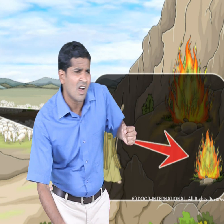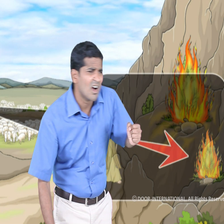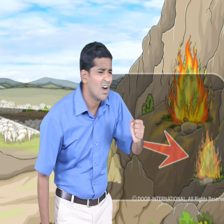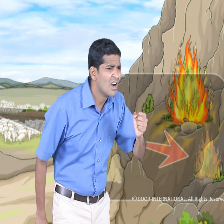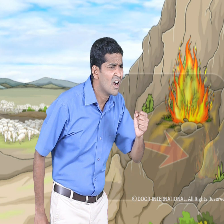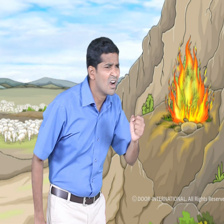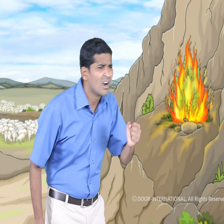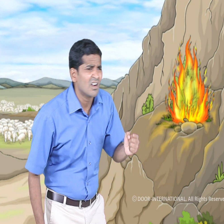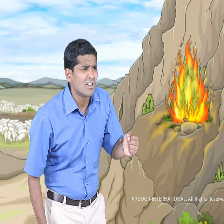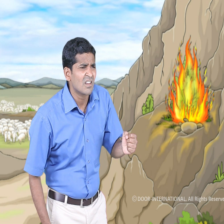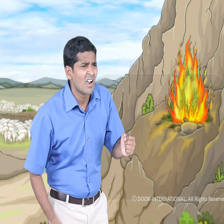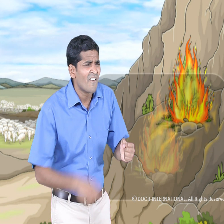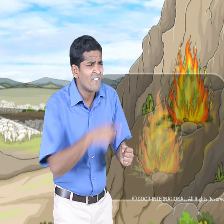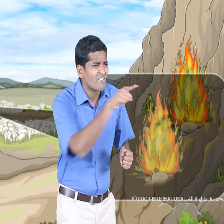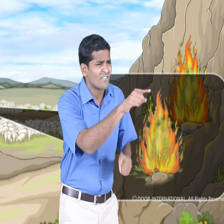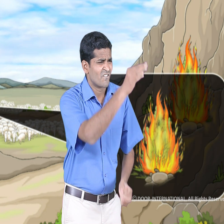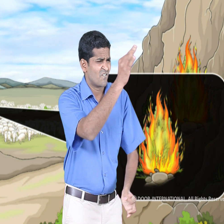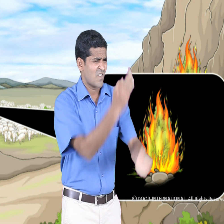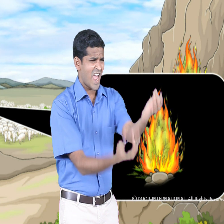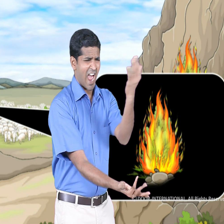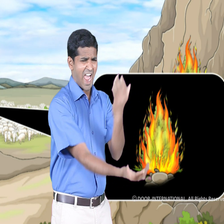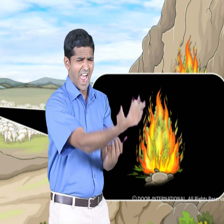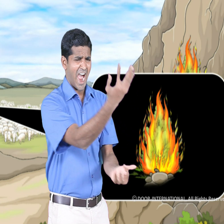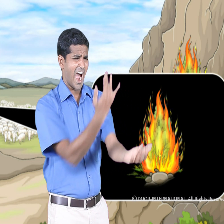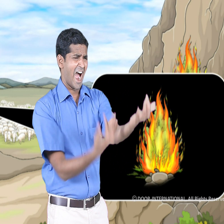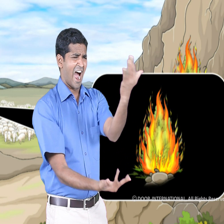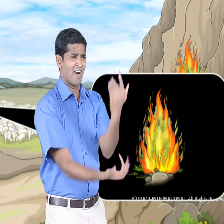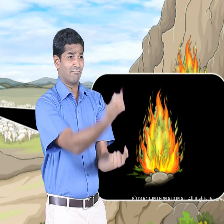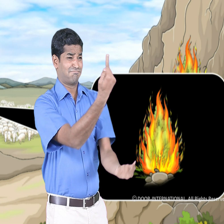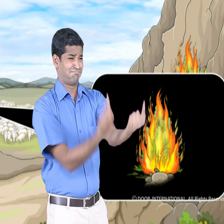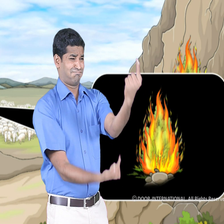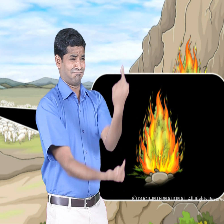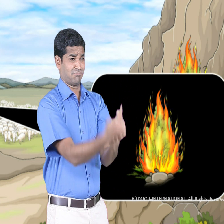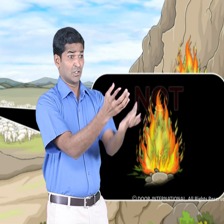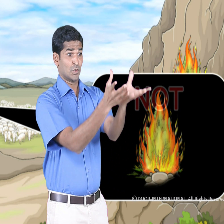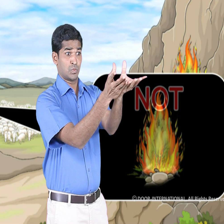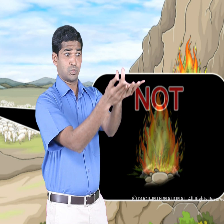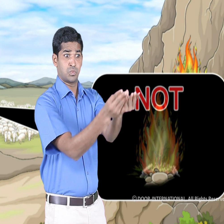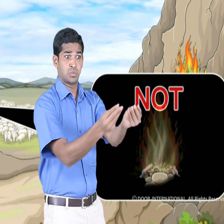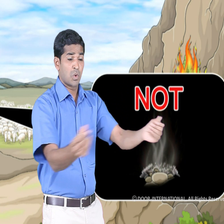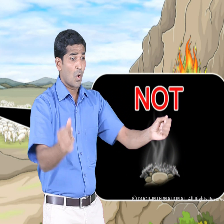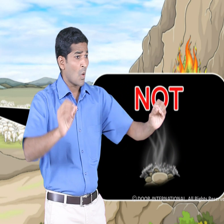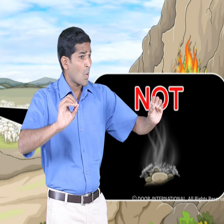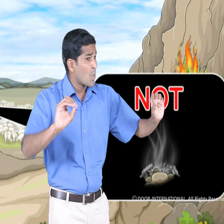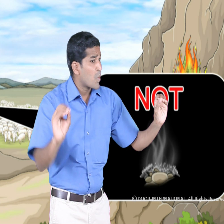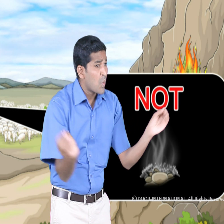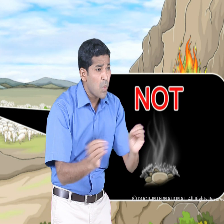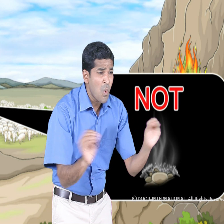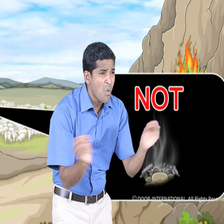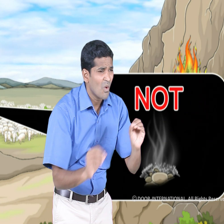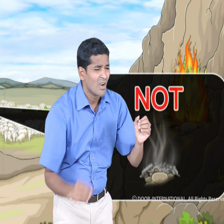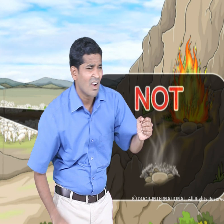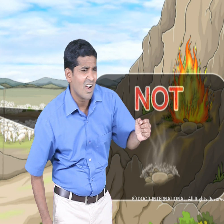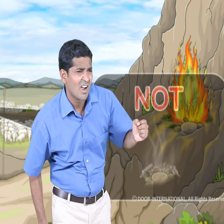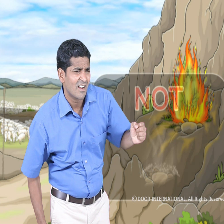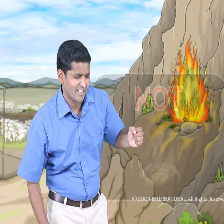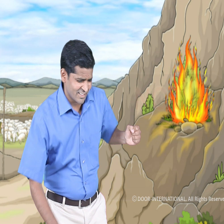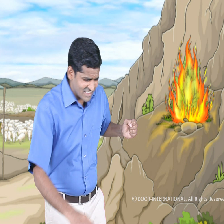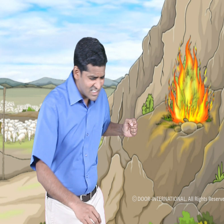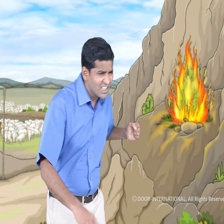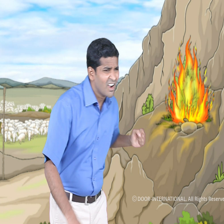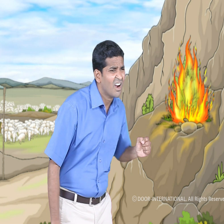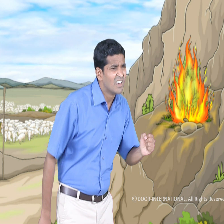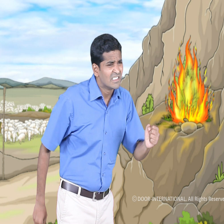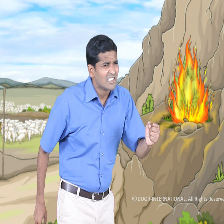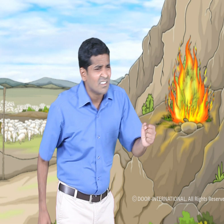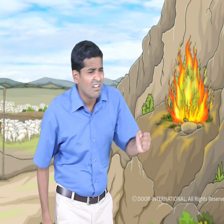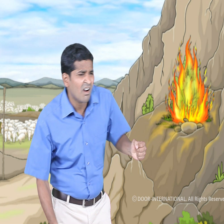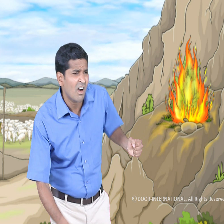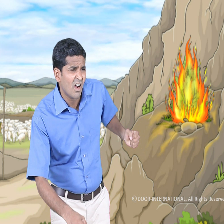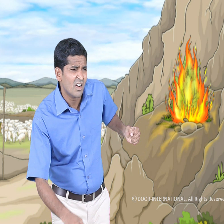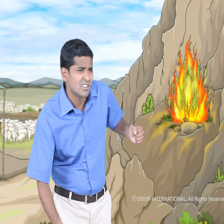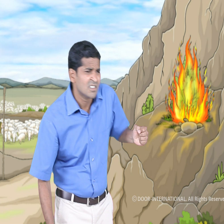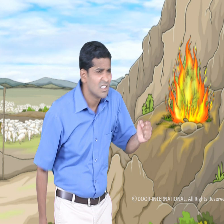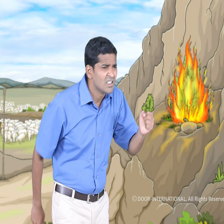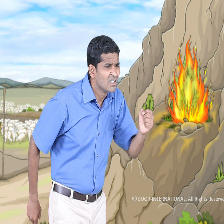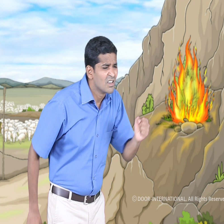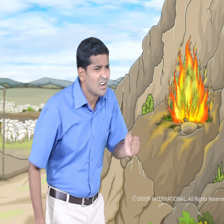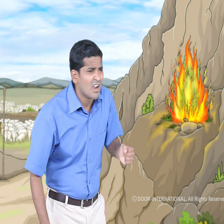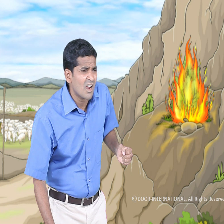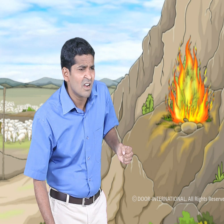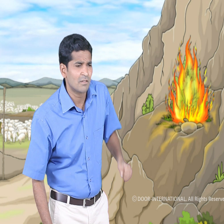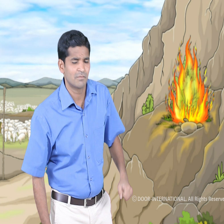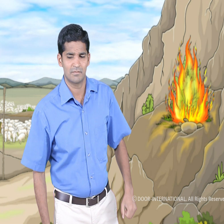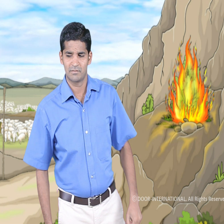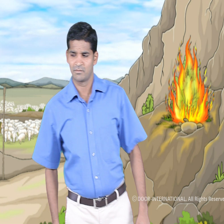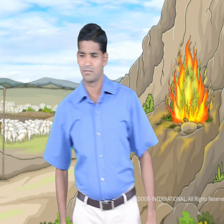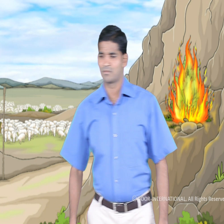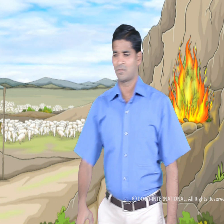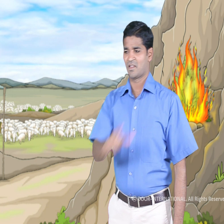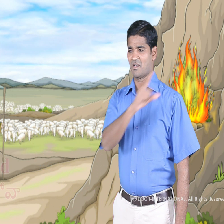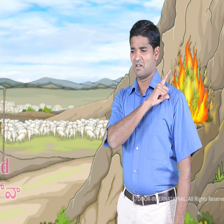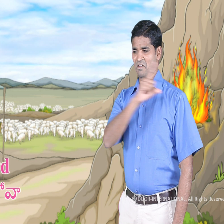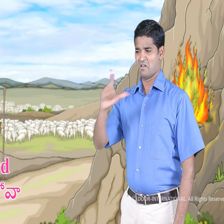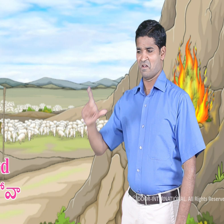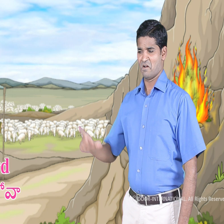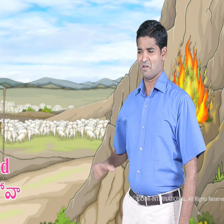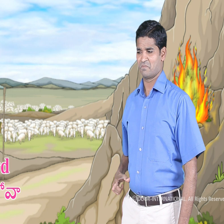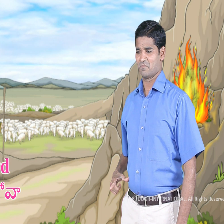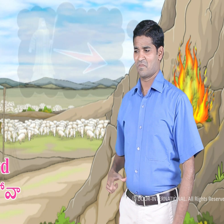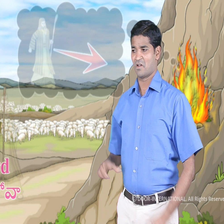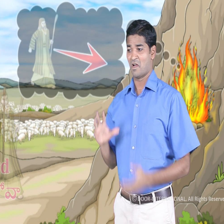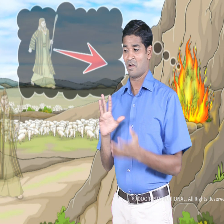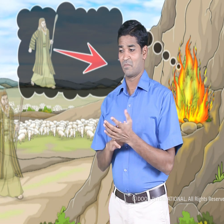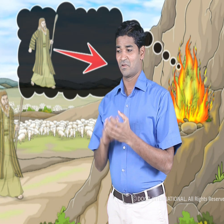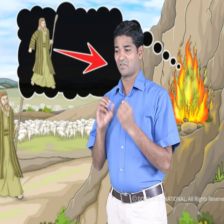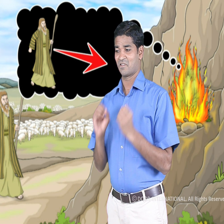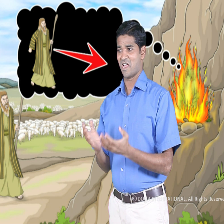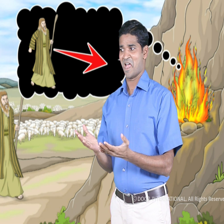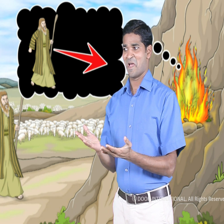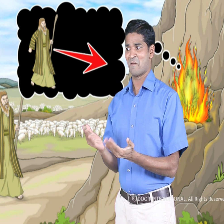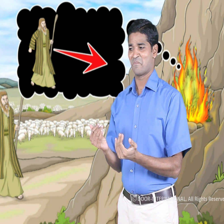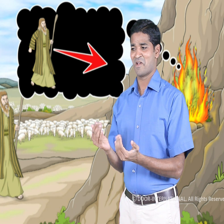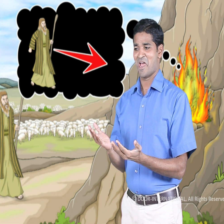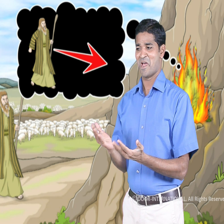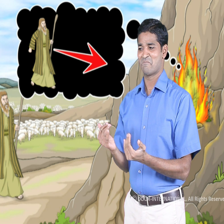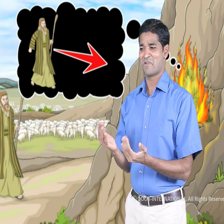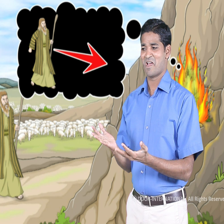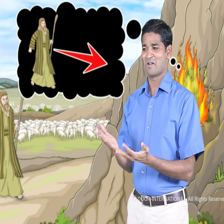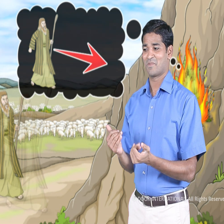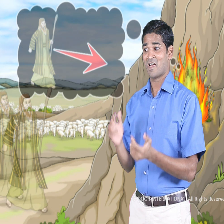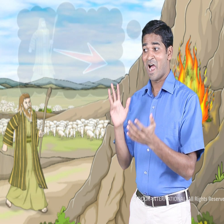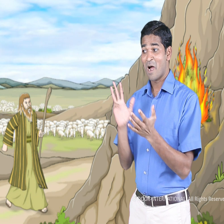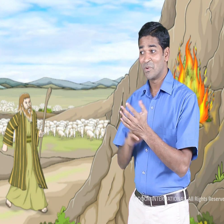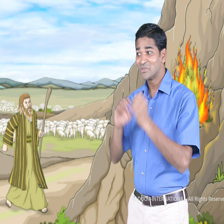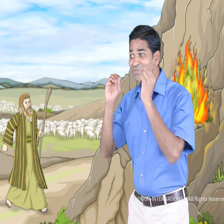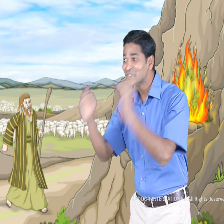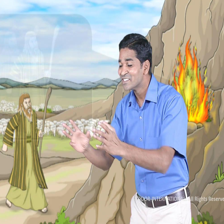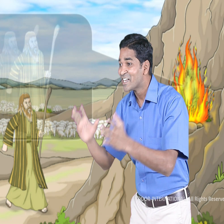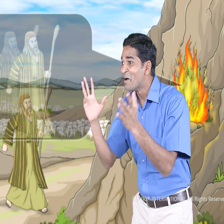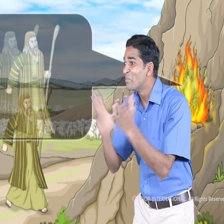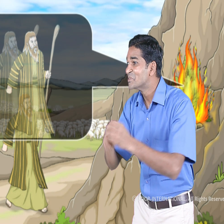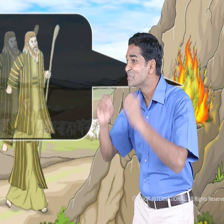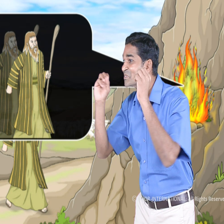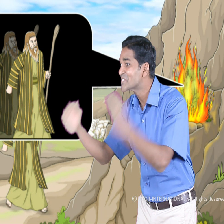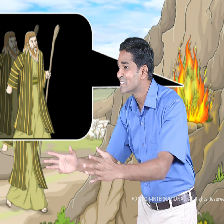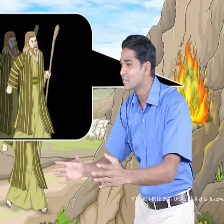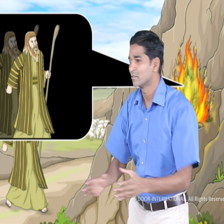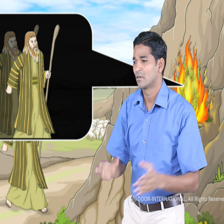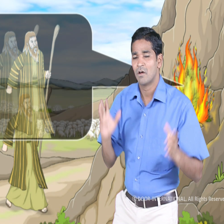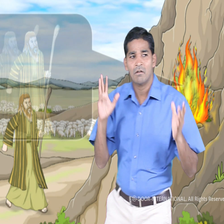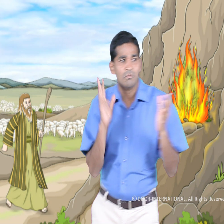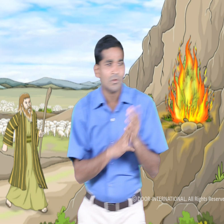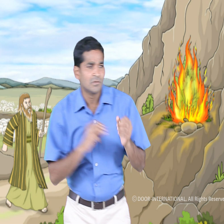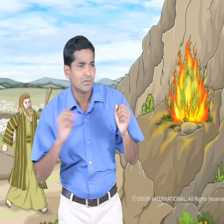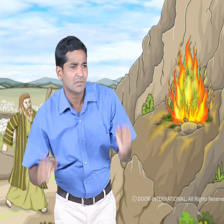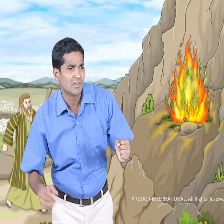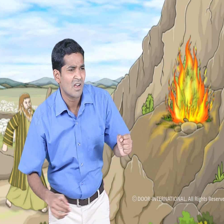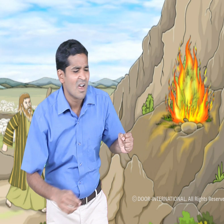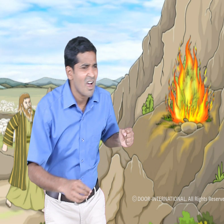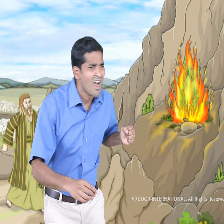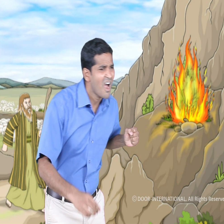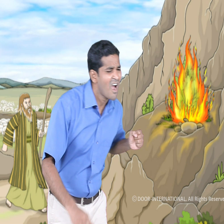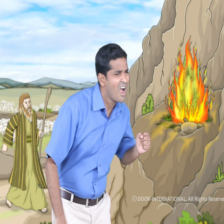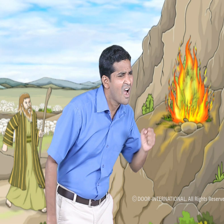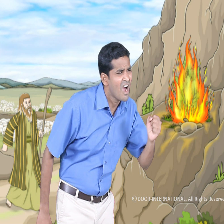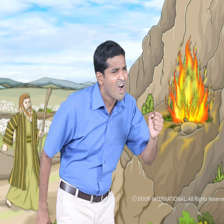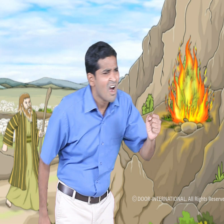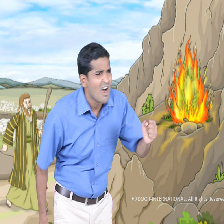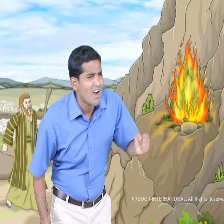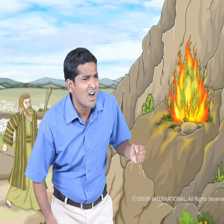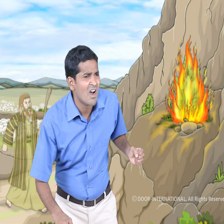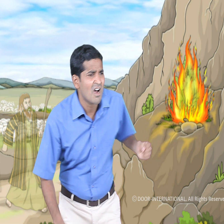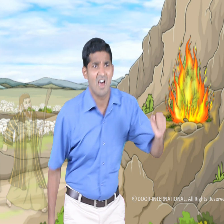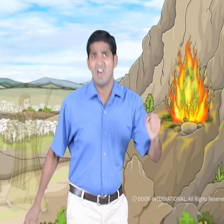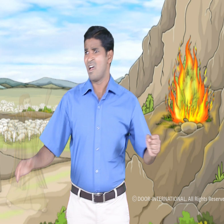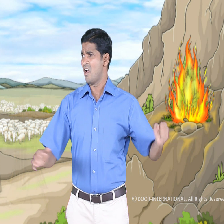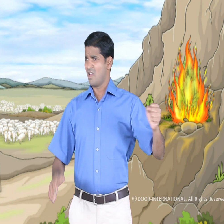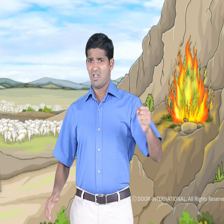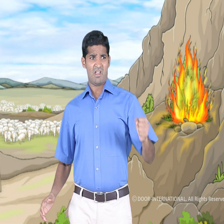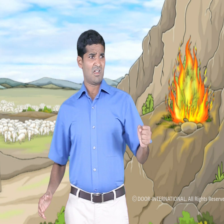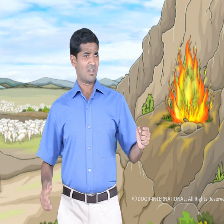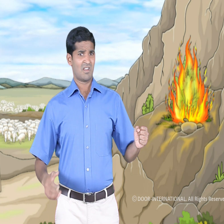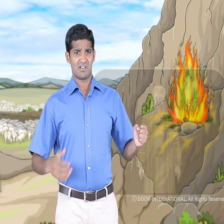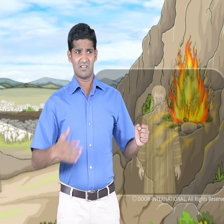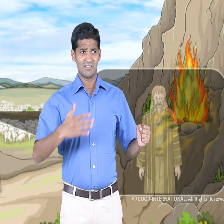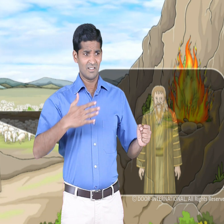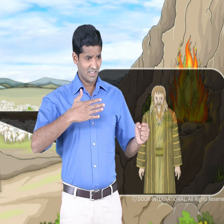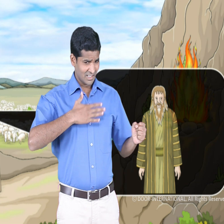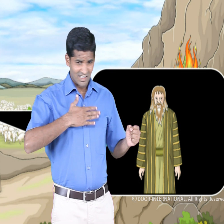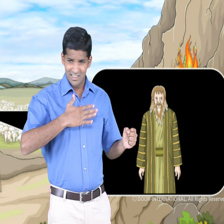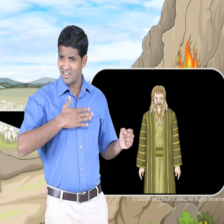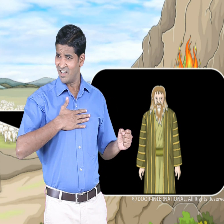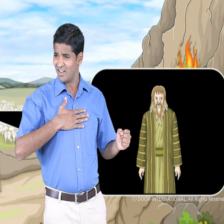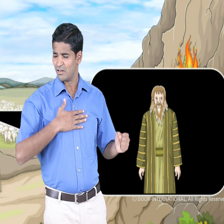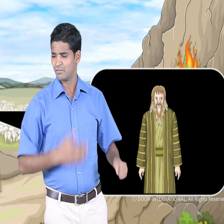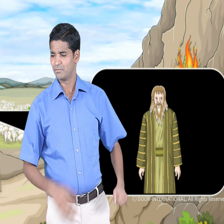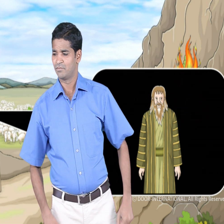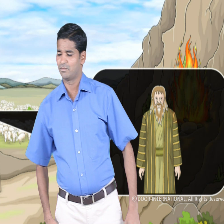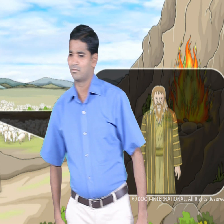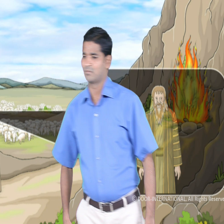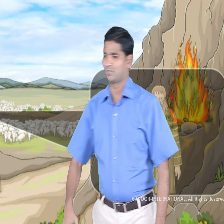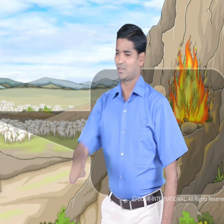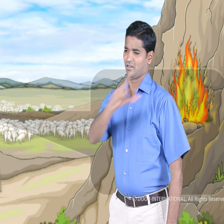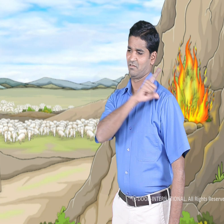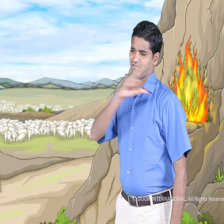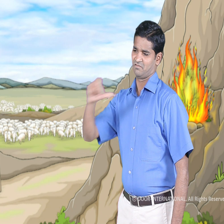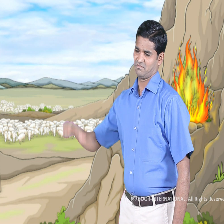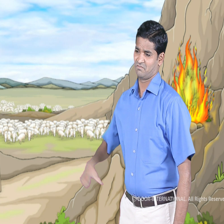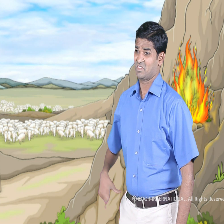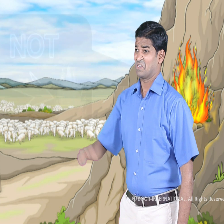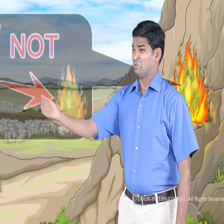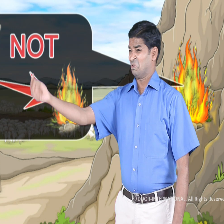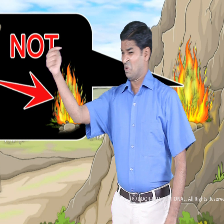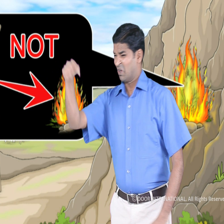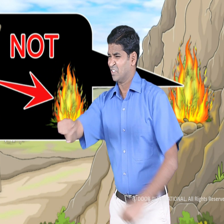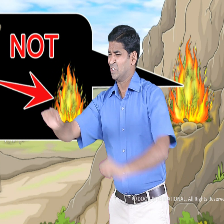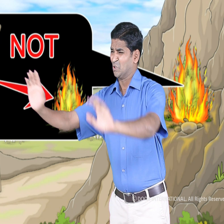Why is the bush not burning up?” When the LORD saw that he had gone over to look, God called out to him from within the bush, “Moses, Moses!”